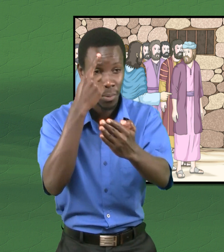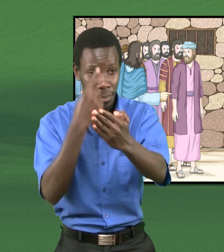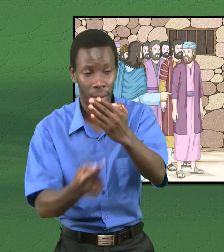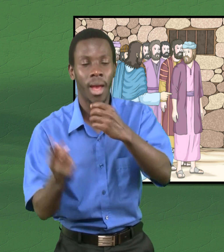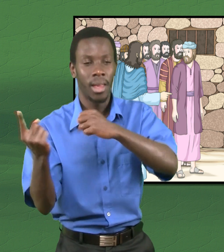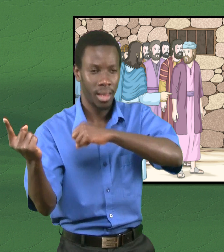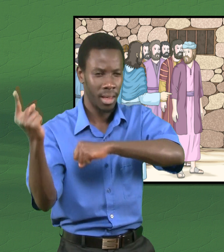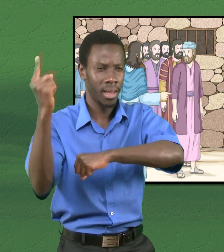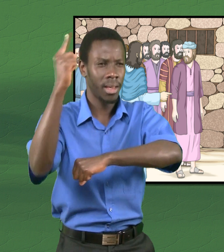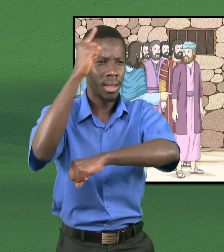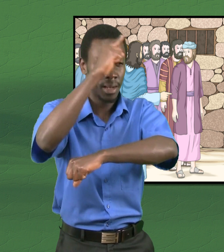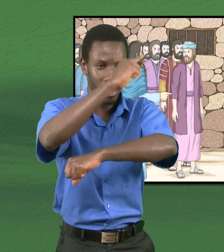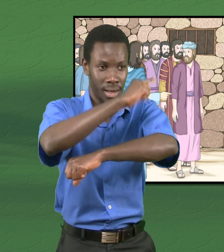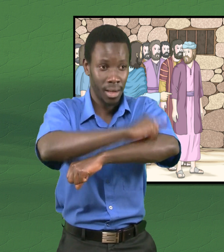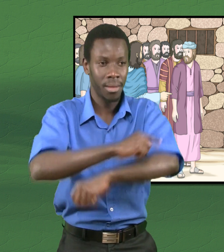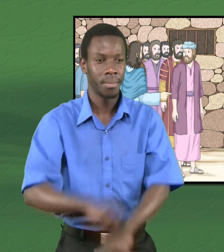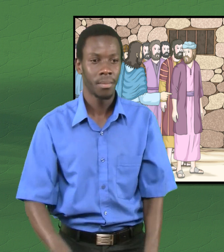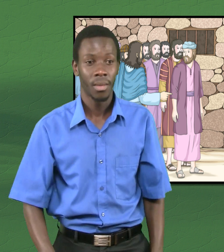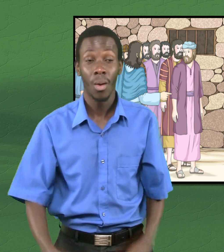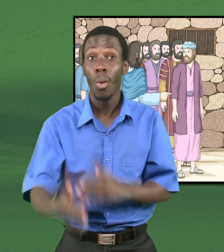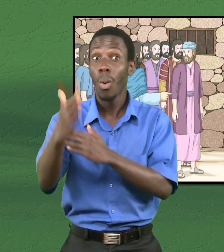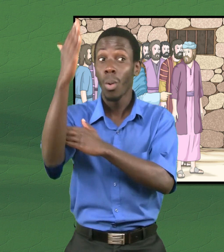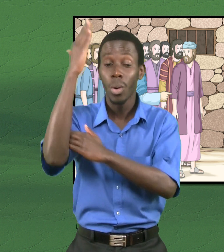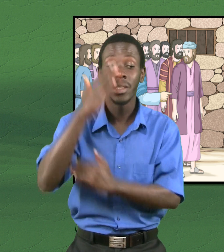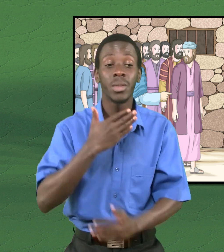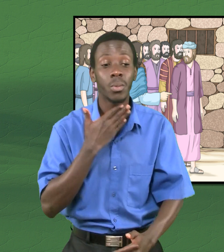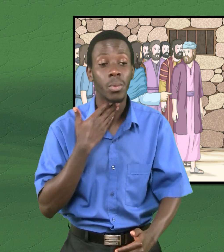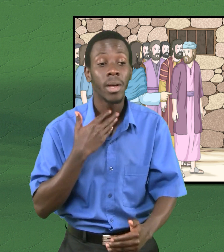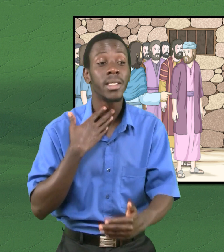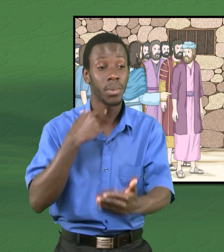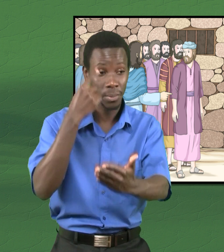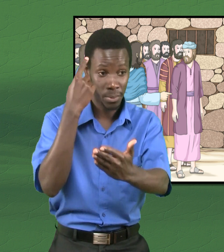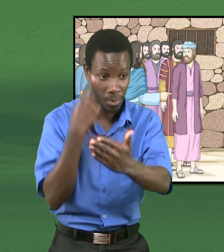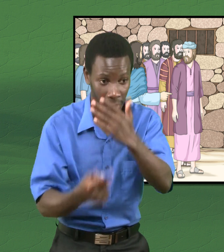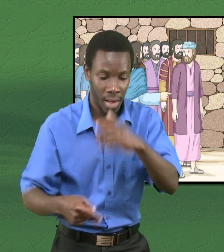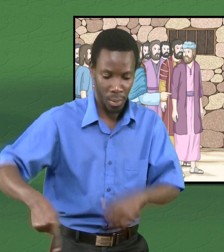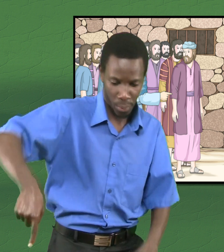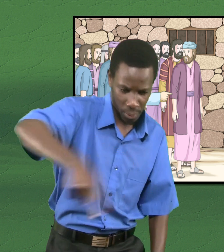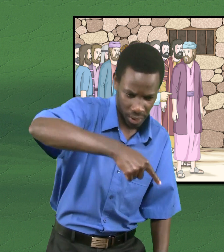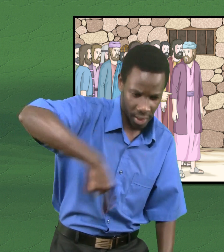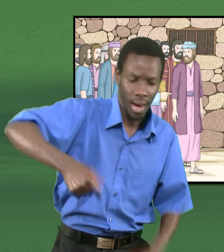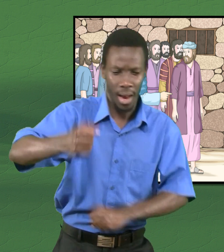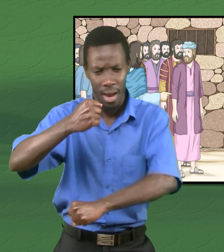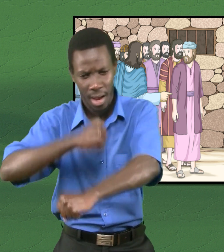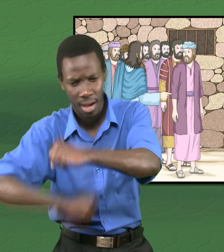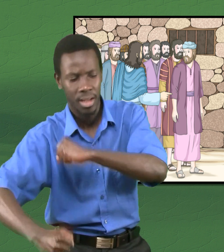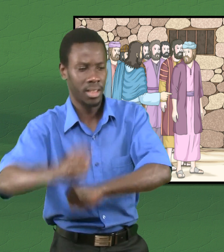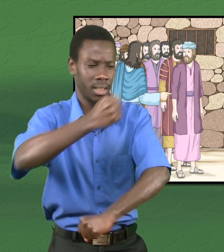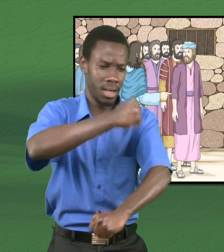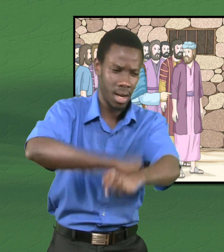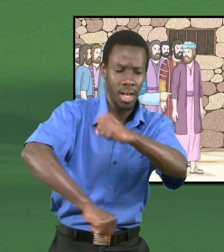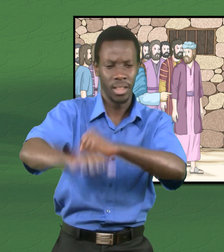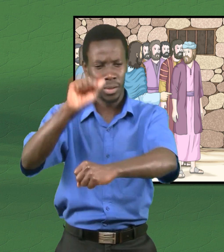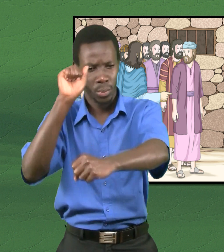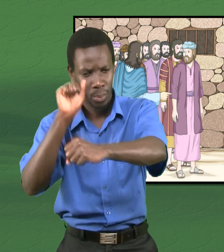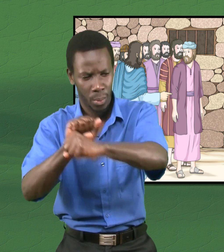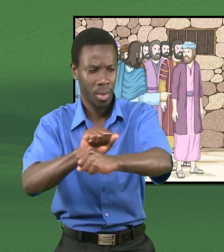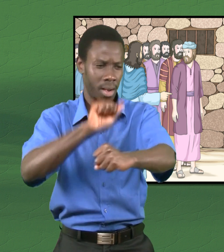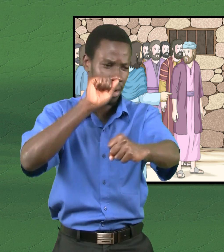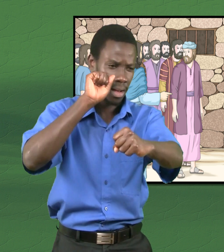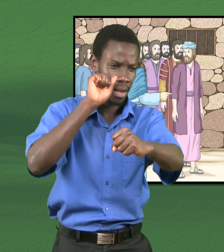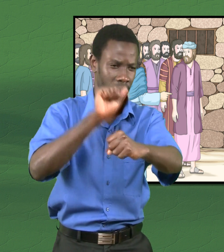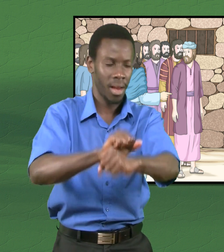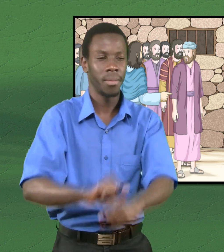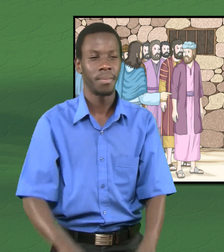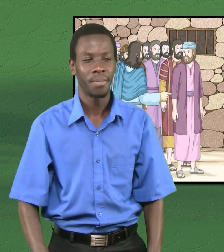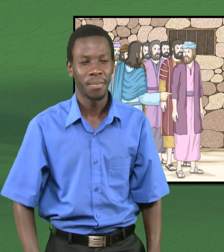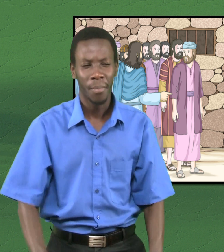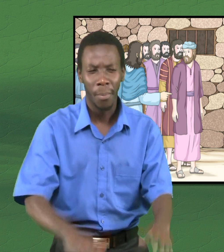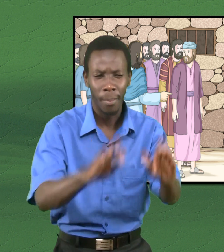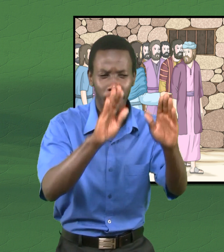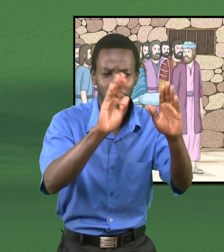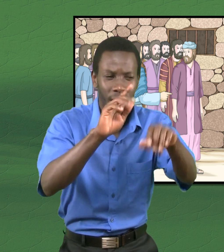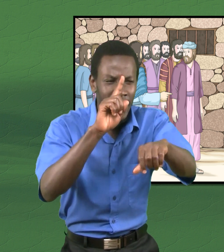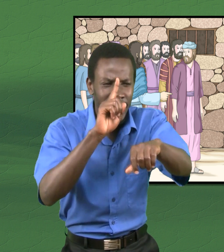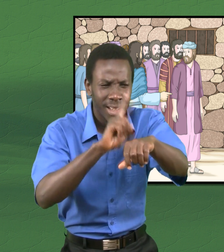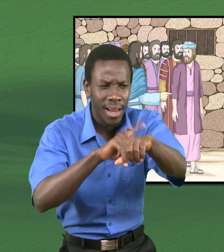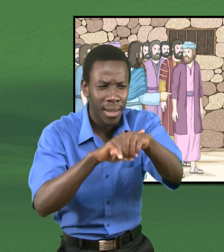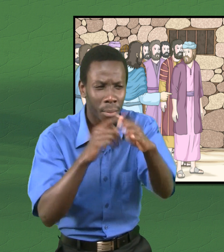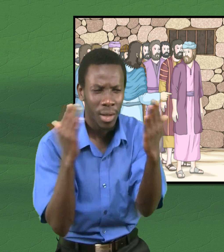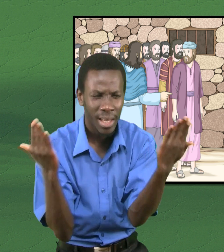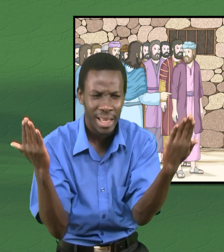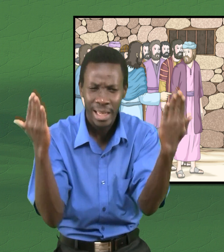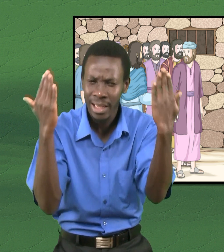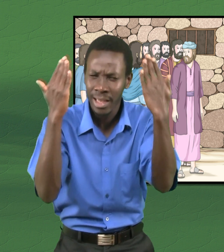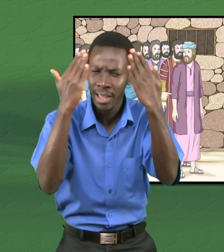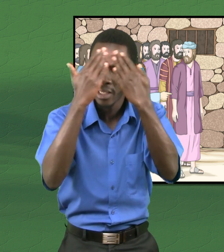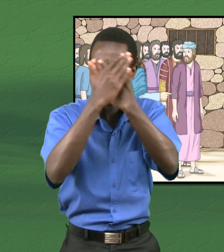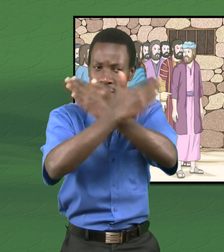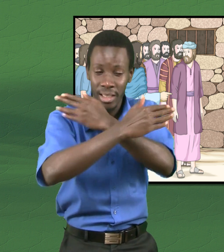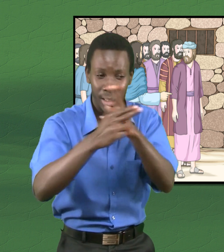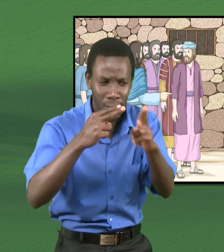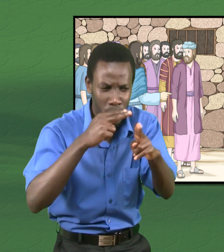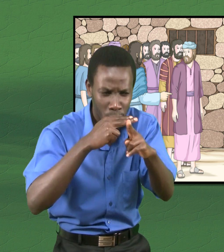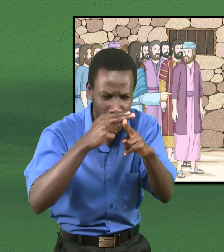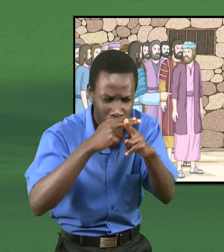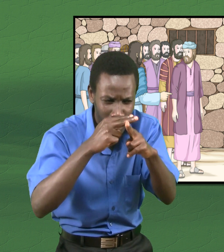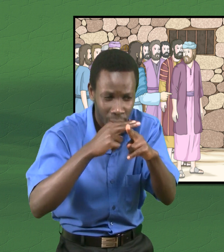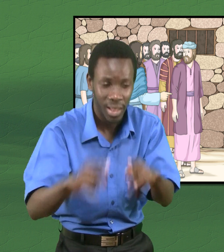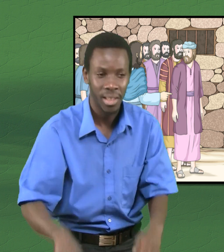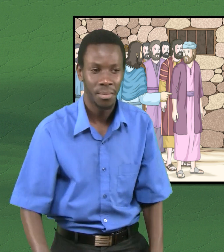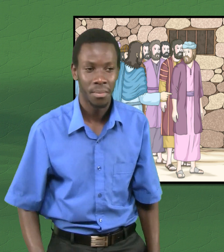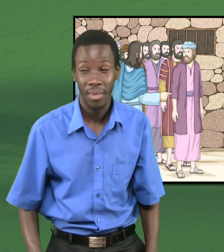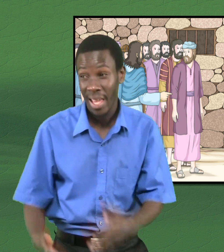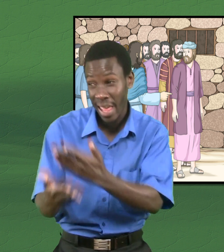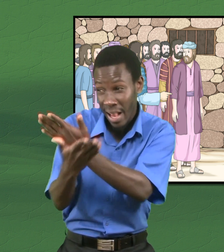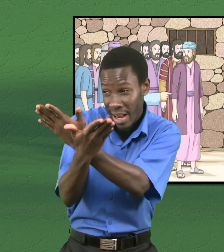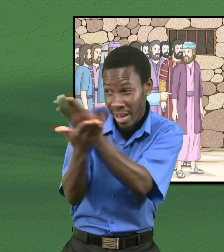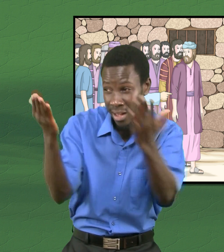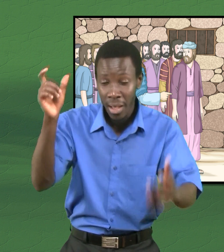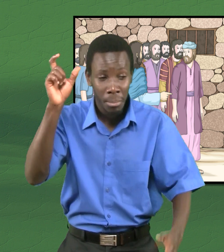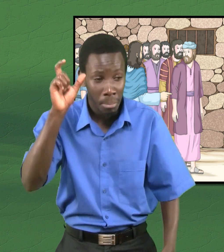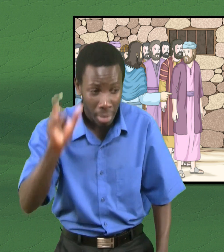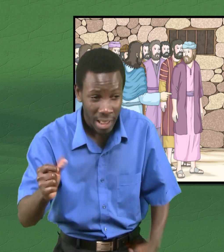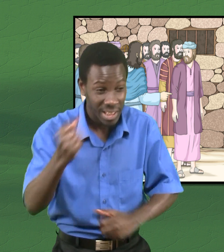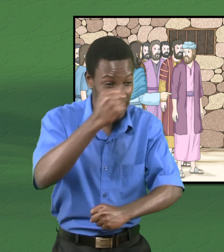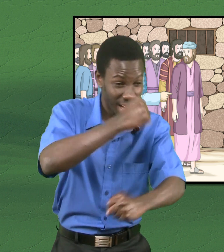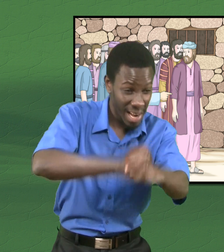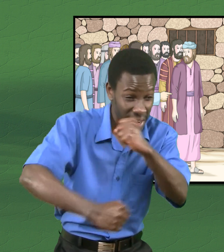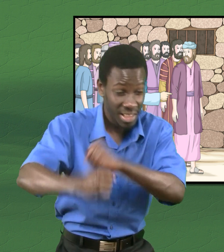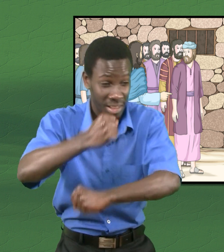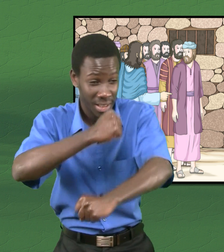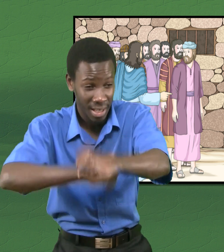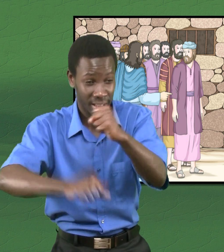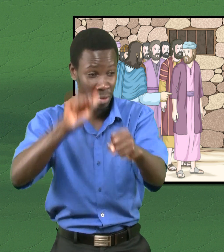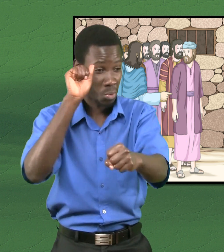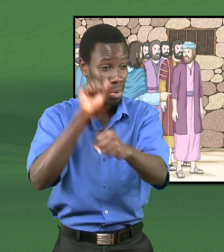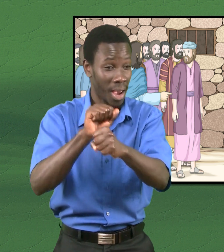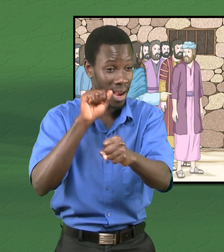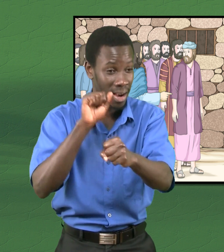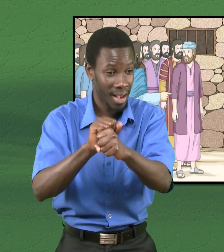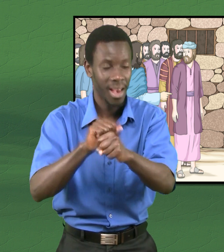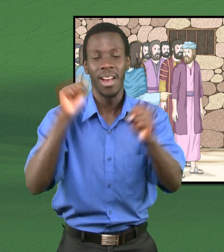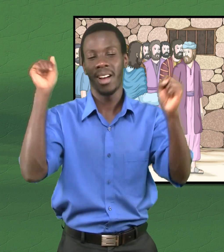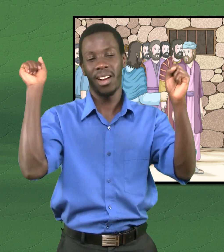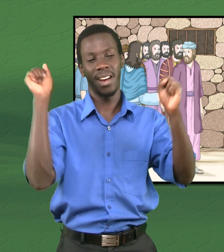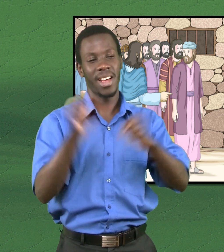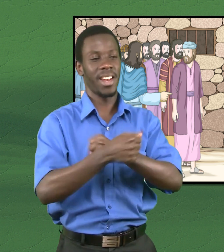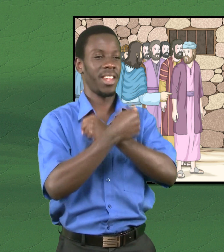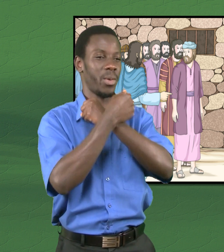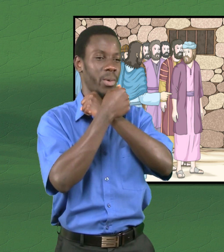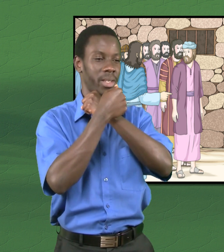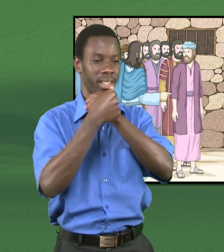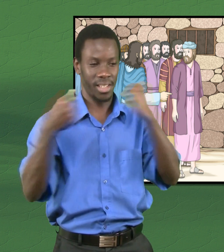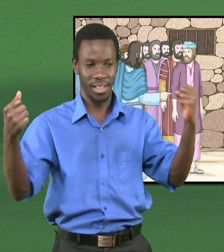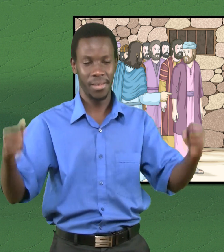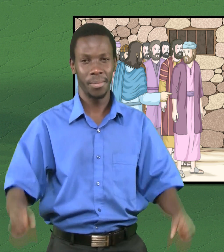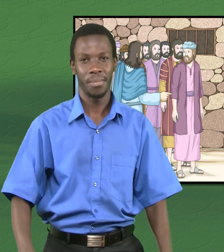Night is coming, when no one can work.